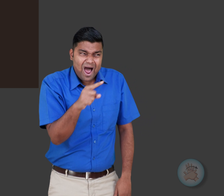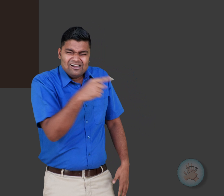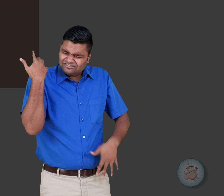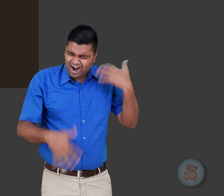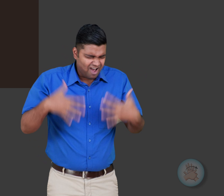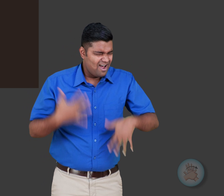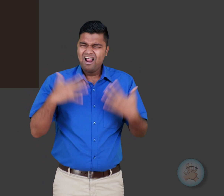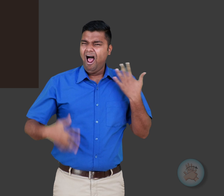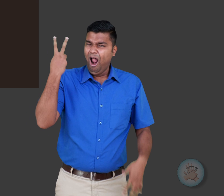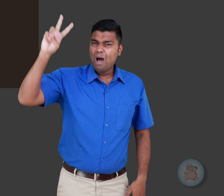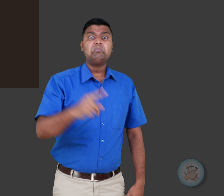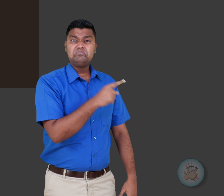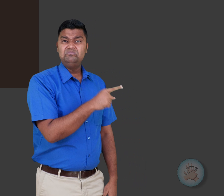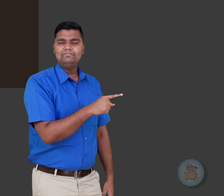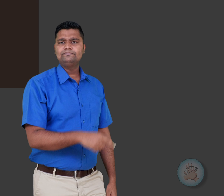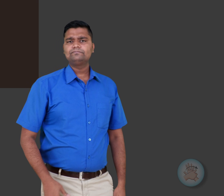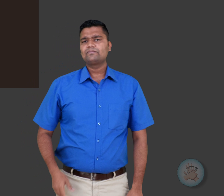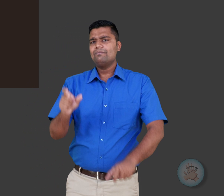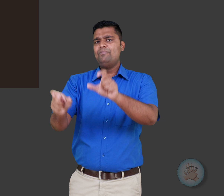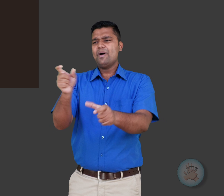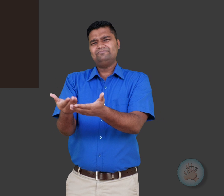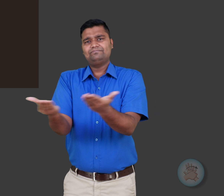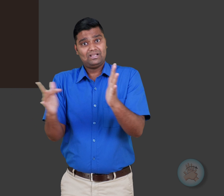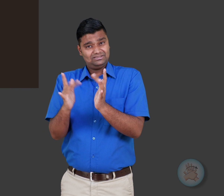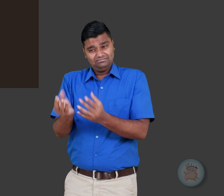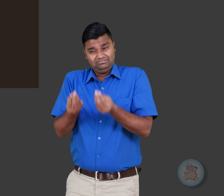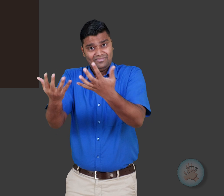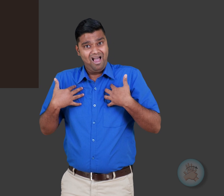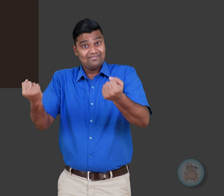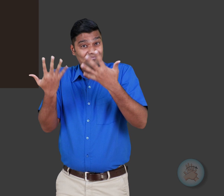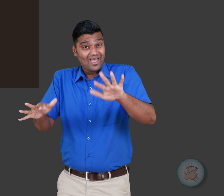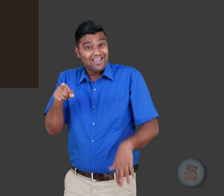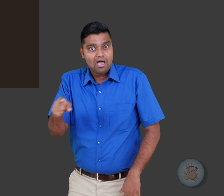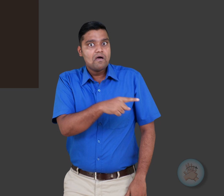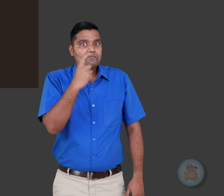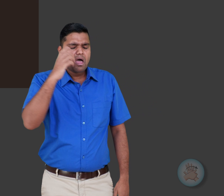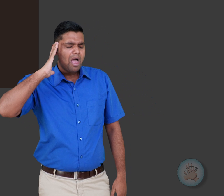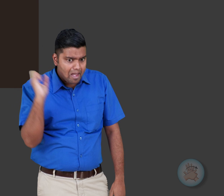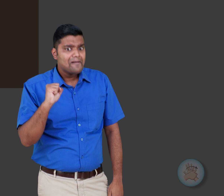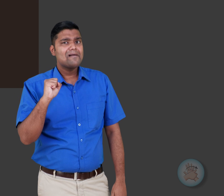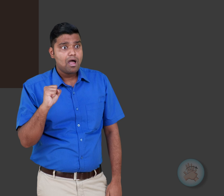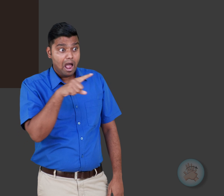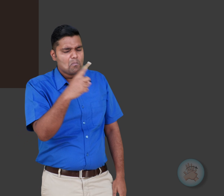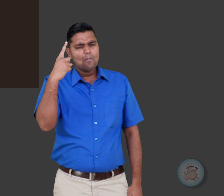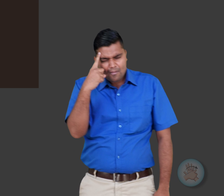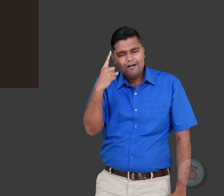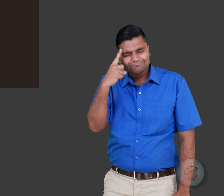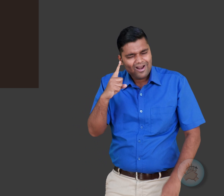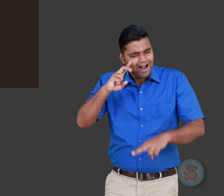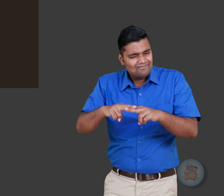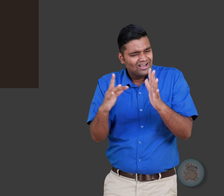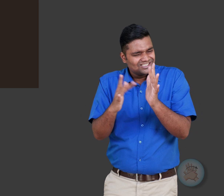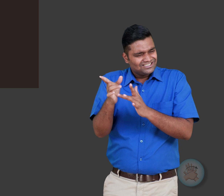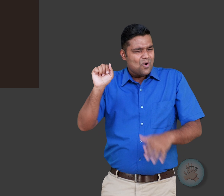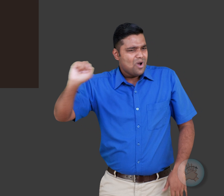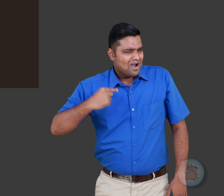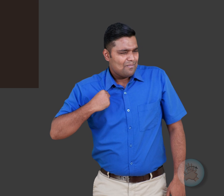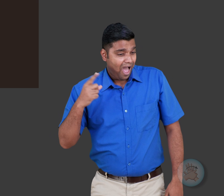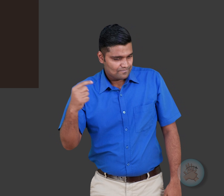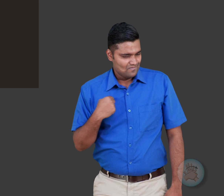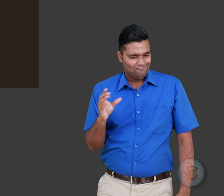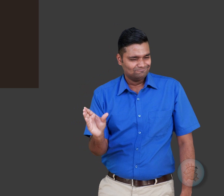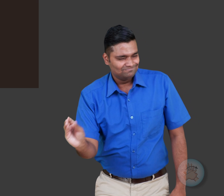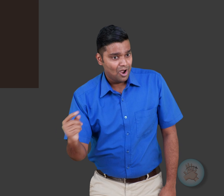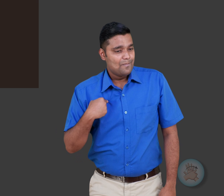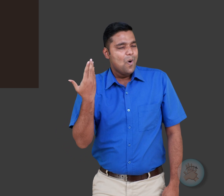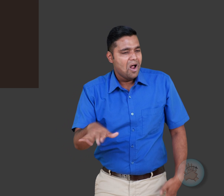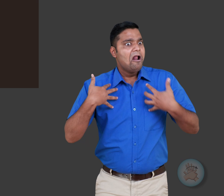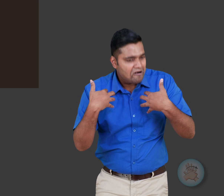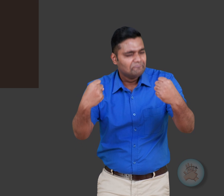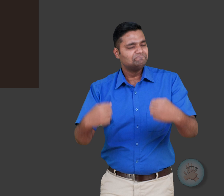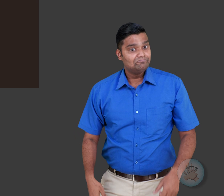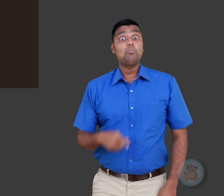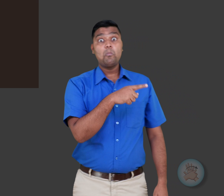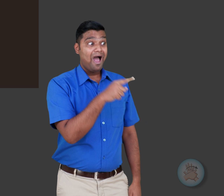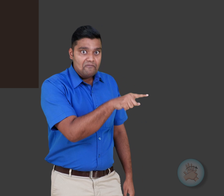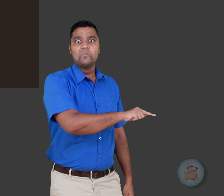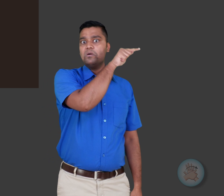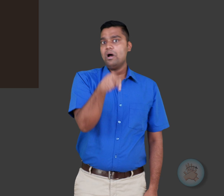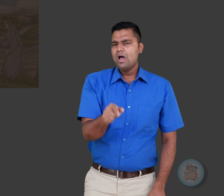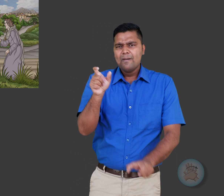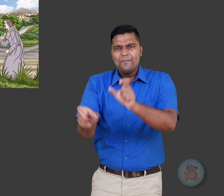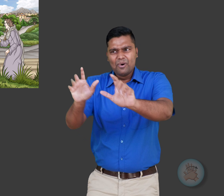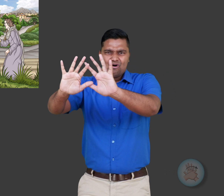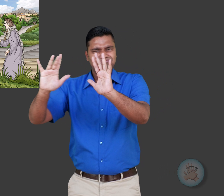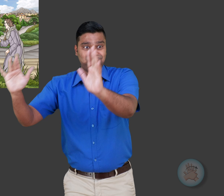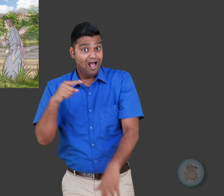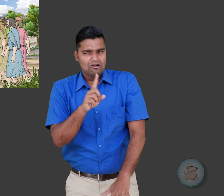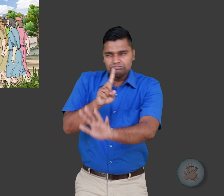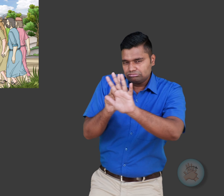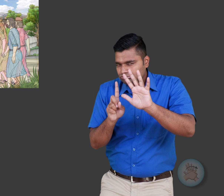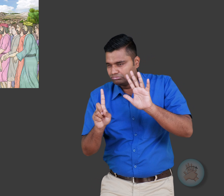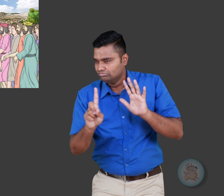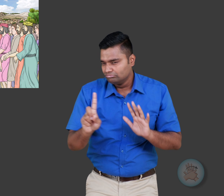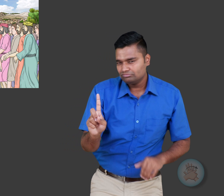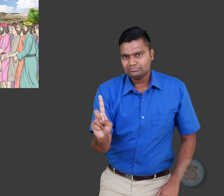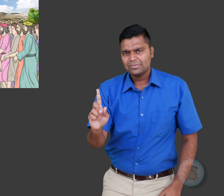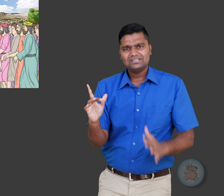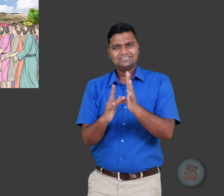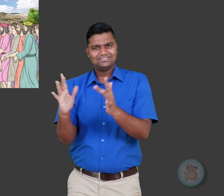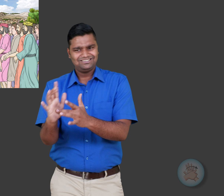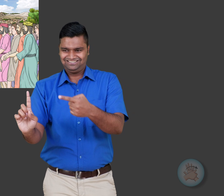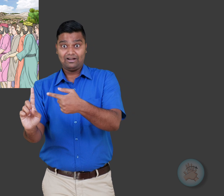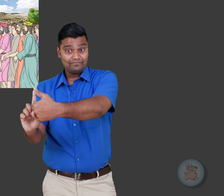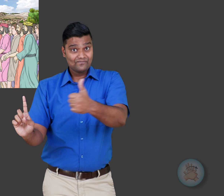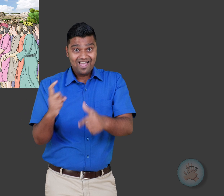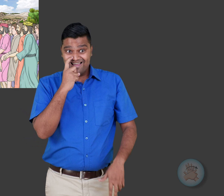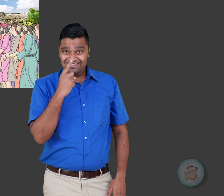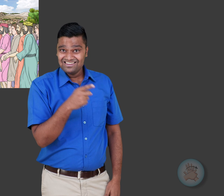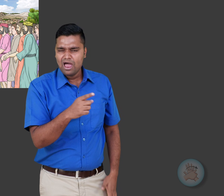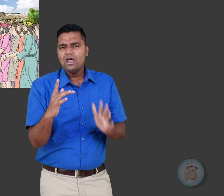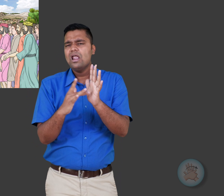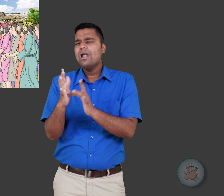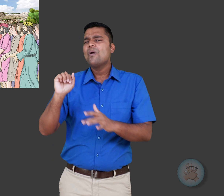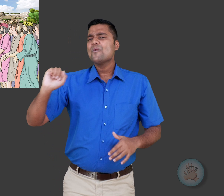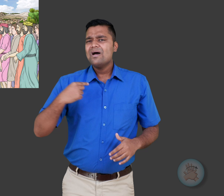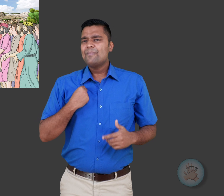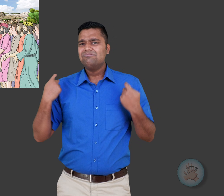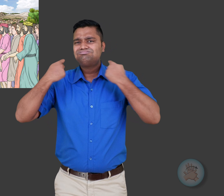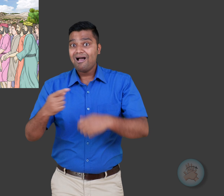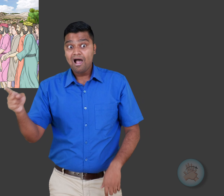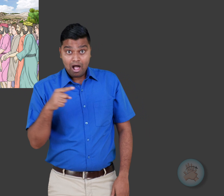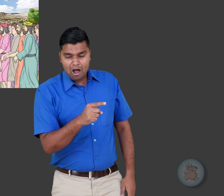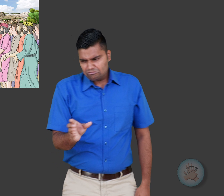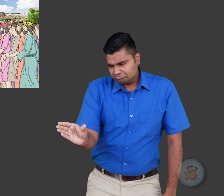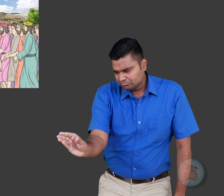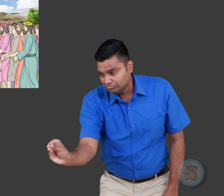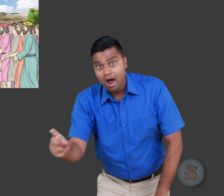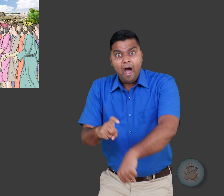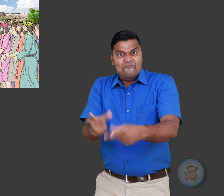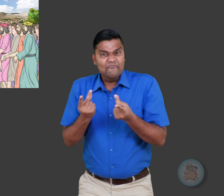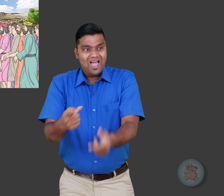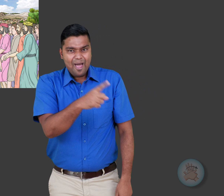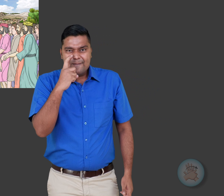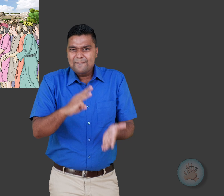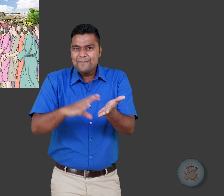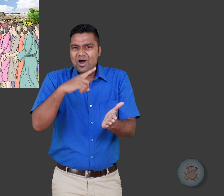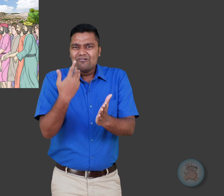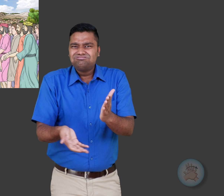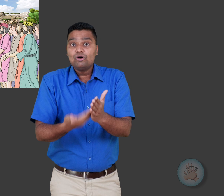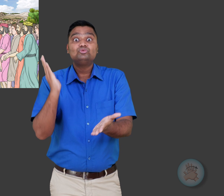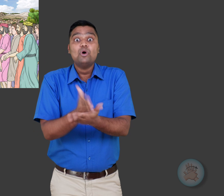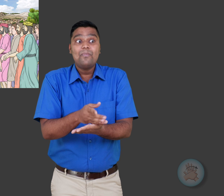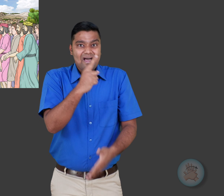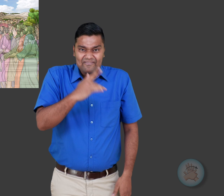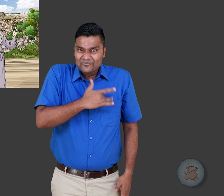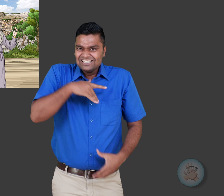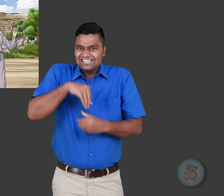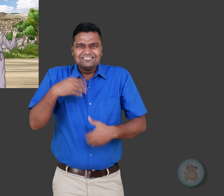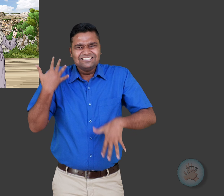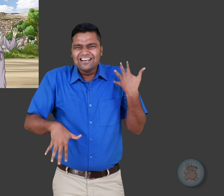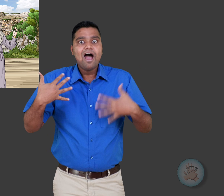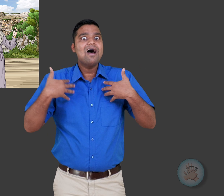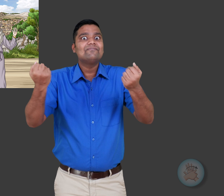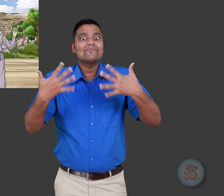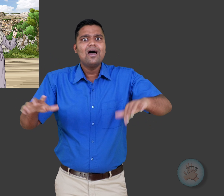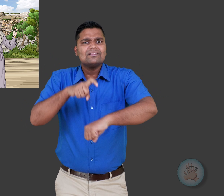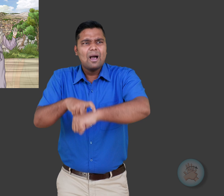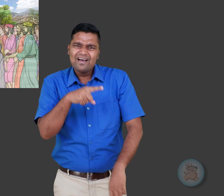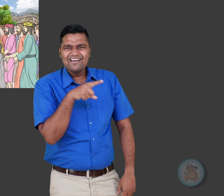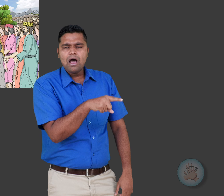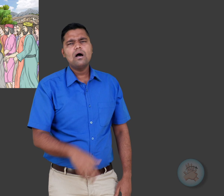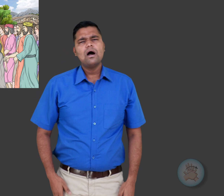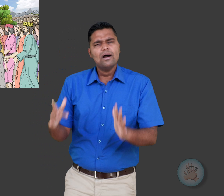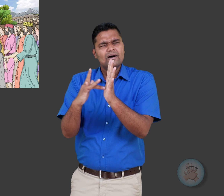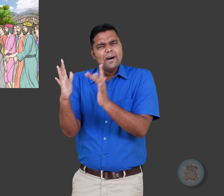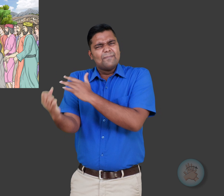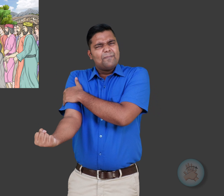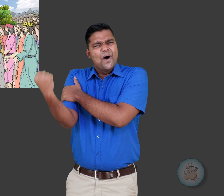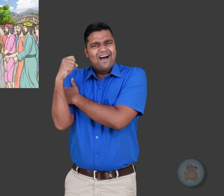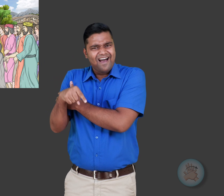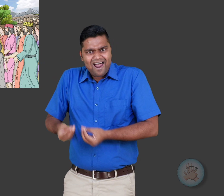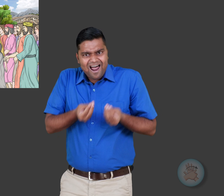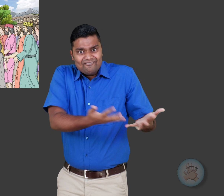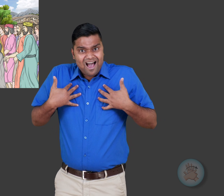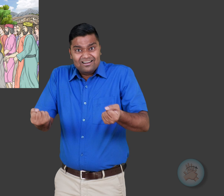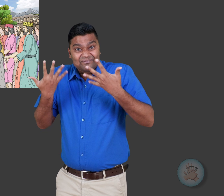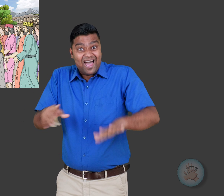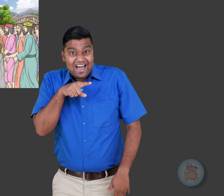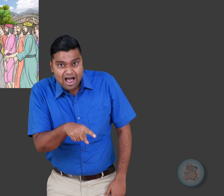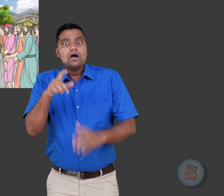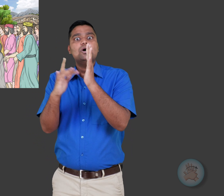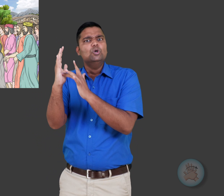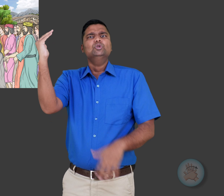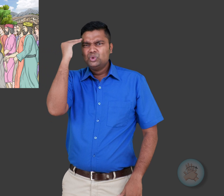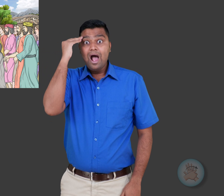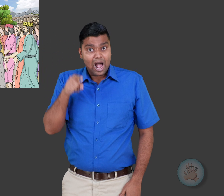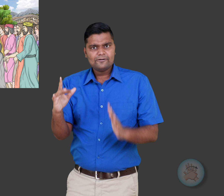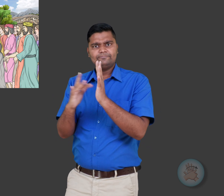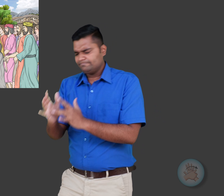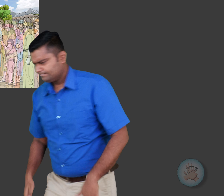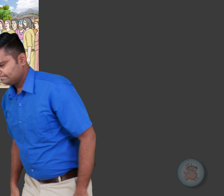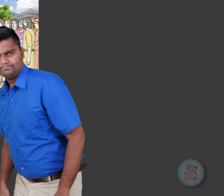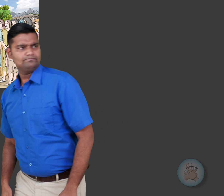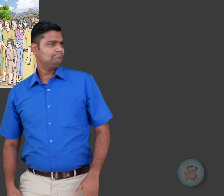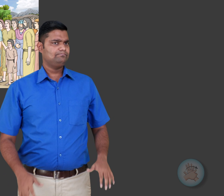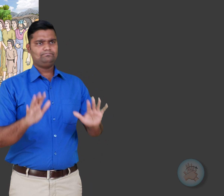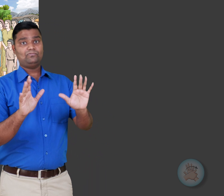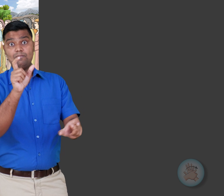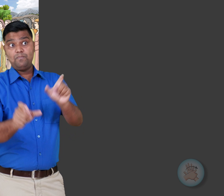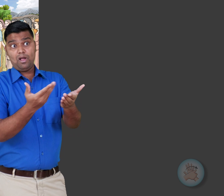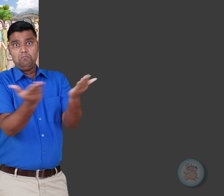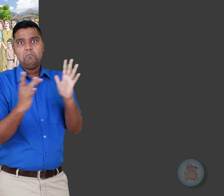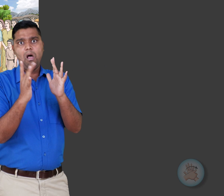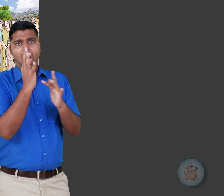When the woman heard about Jesus, she came up through the crowd behind Him and touched His cloak. For she kept saying, “If only I touch His garments, I will be healed.” Immediately her bleeding stopped, and she sensed in her body that she was healed of her affliction.